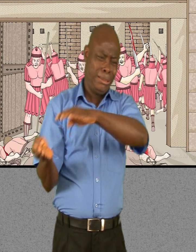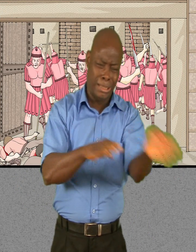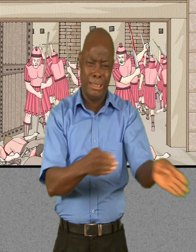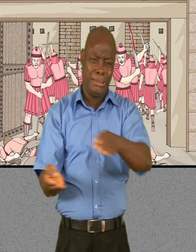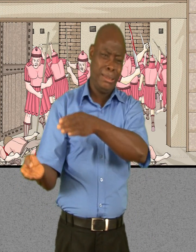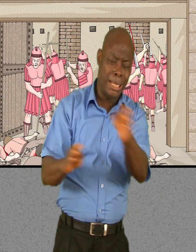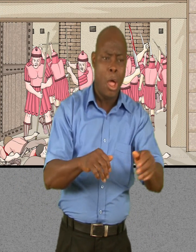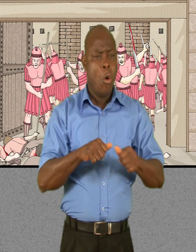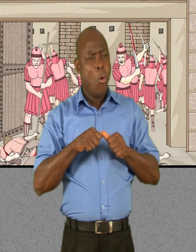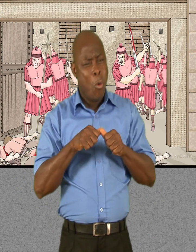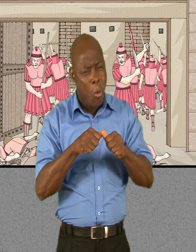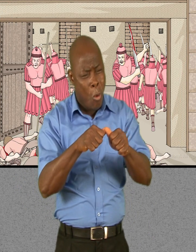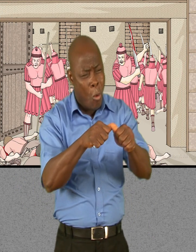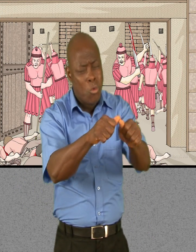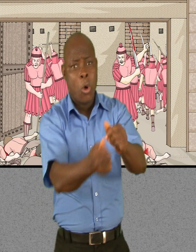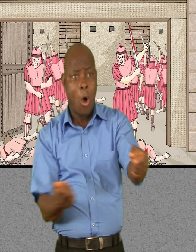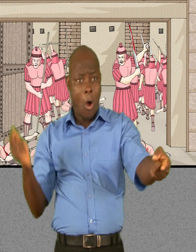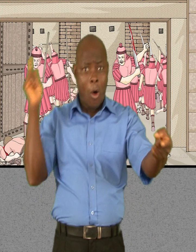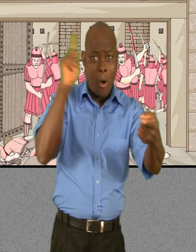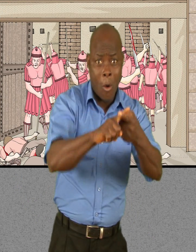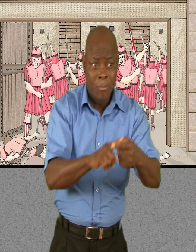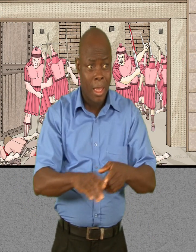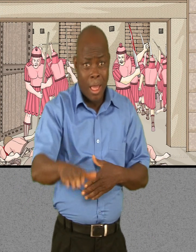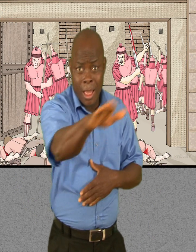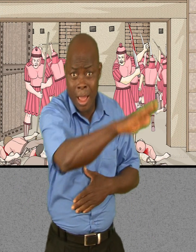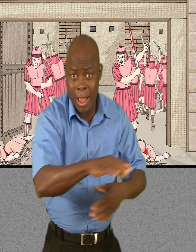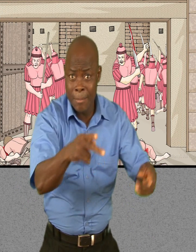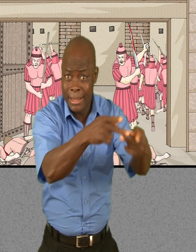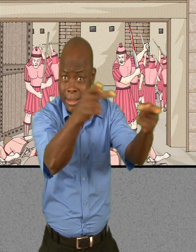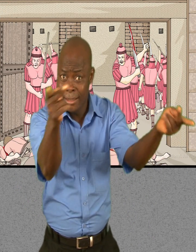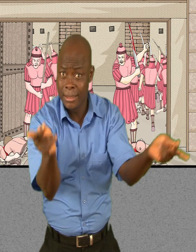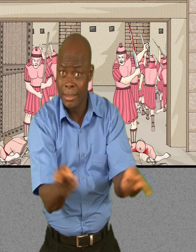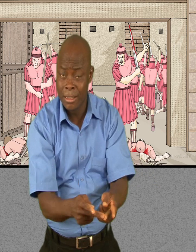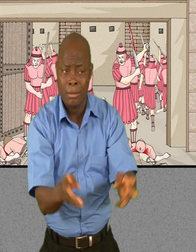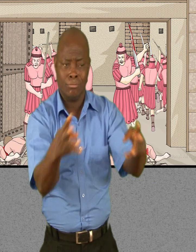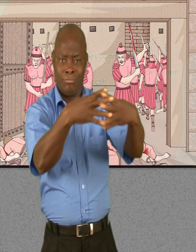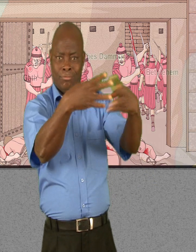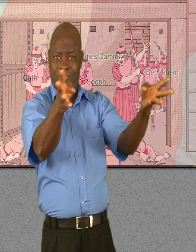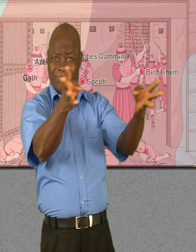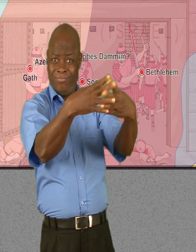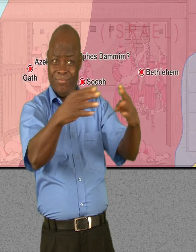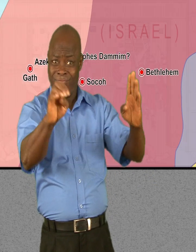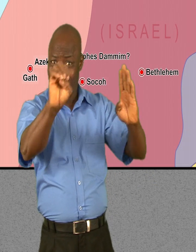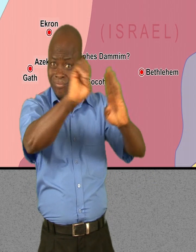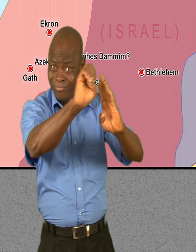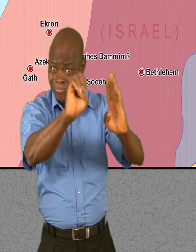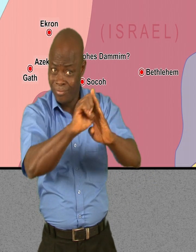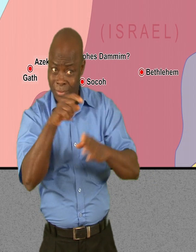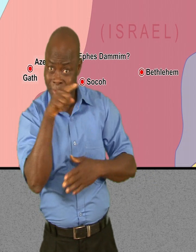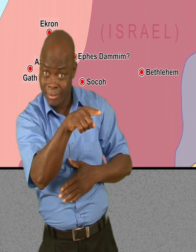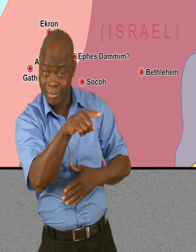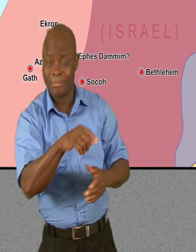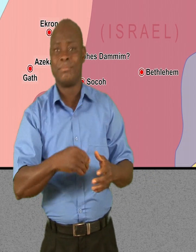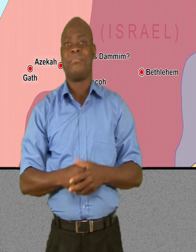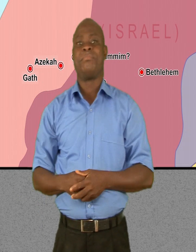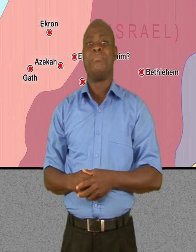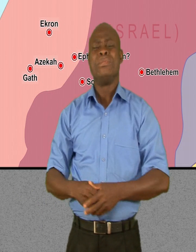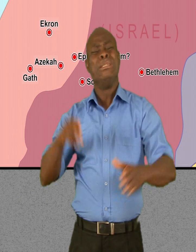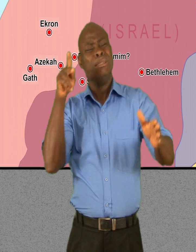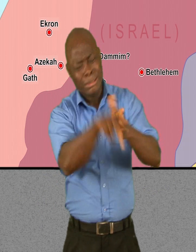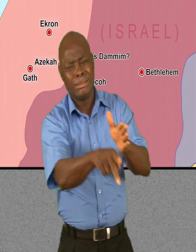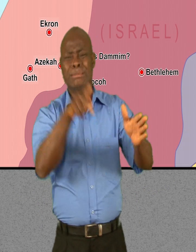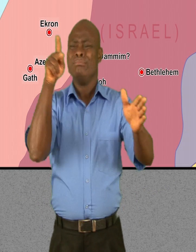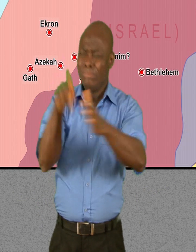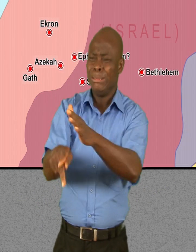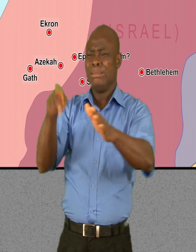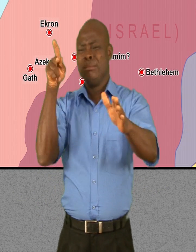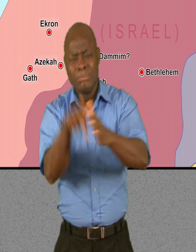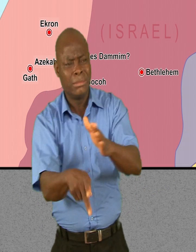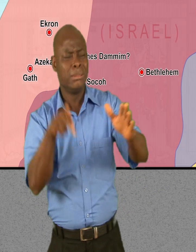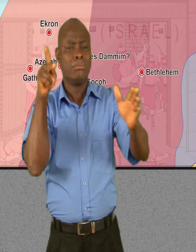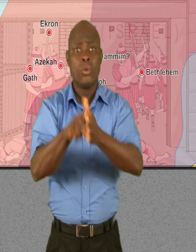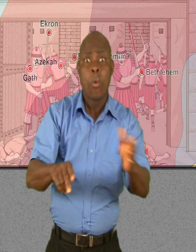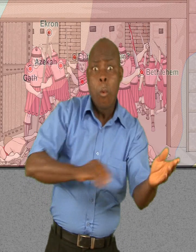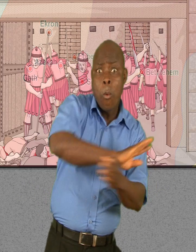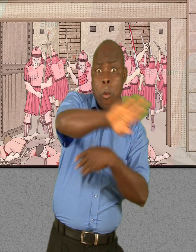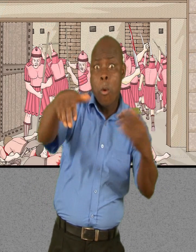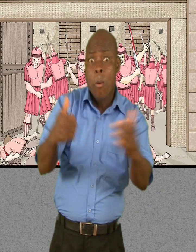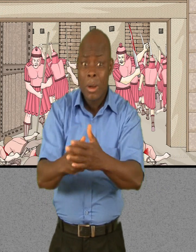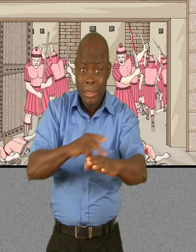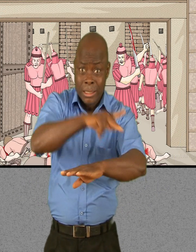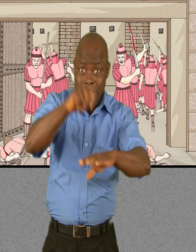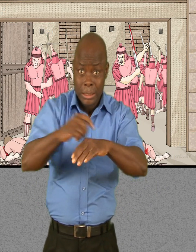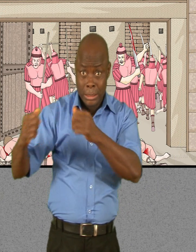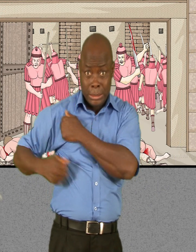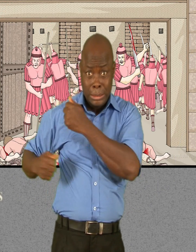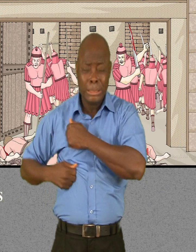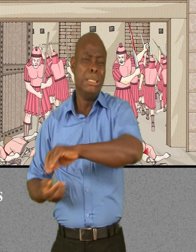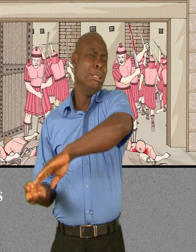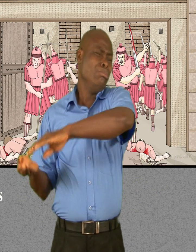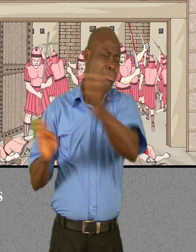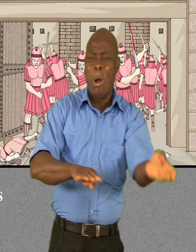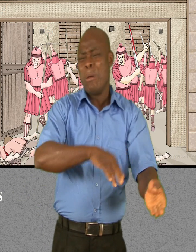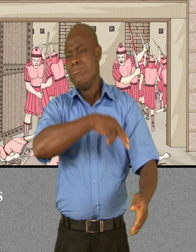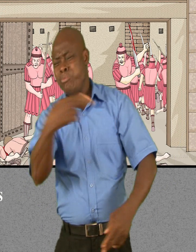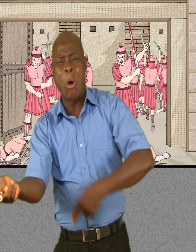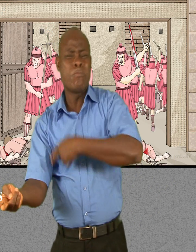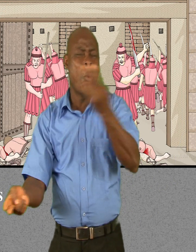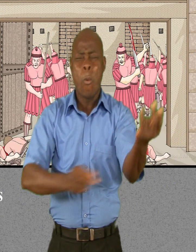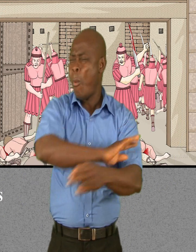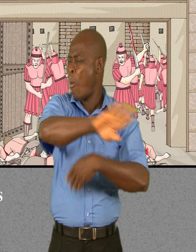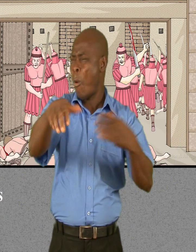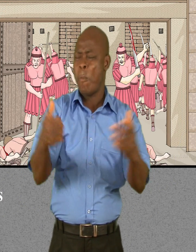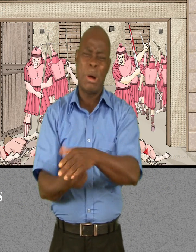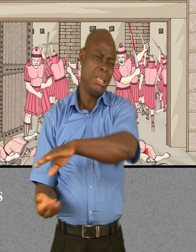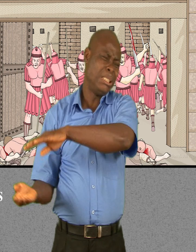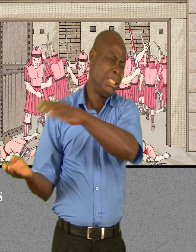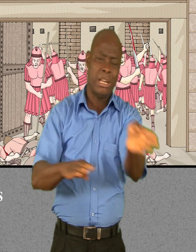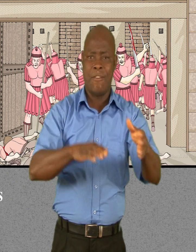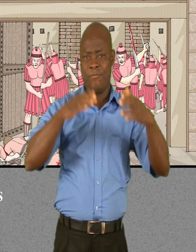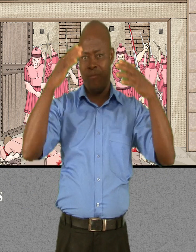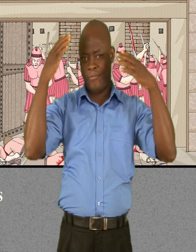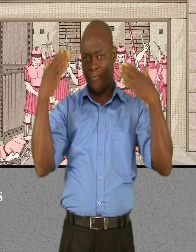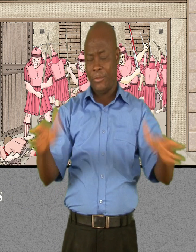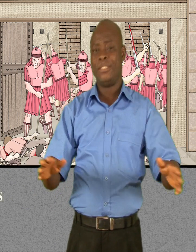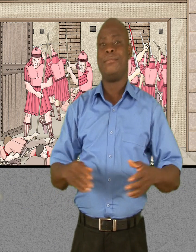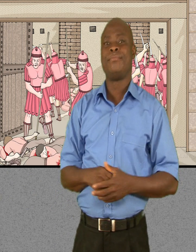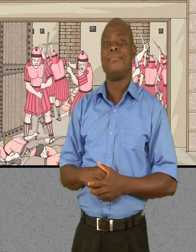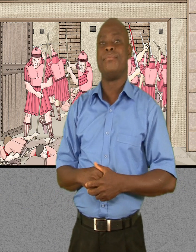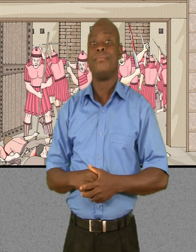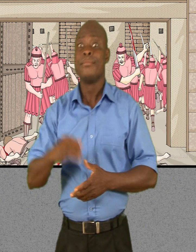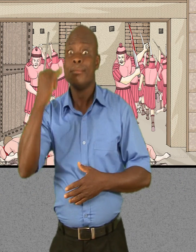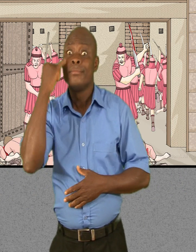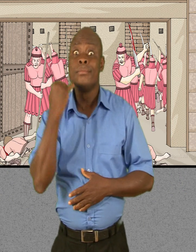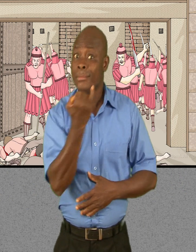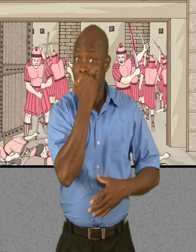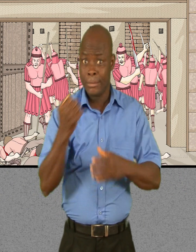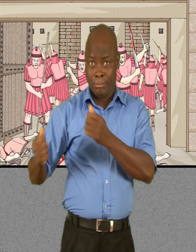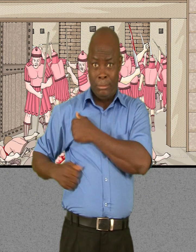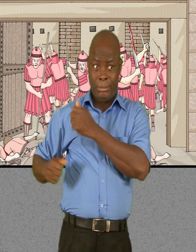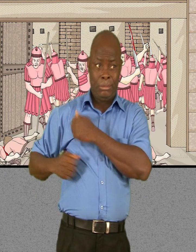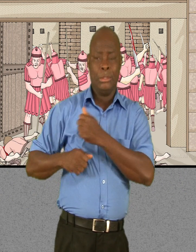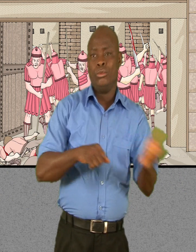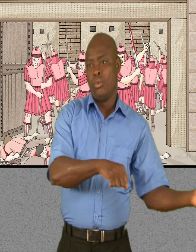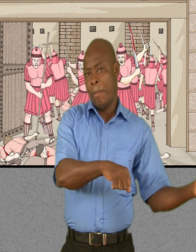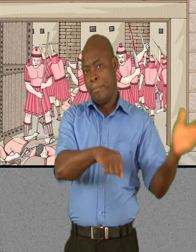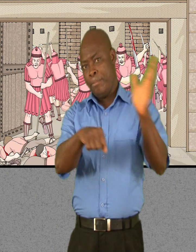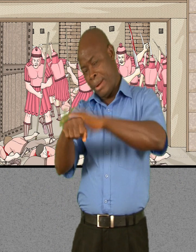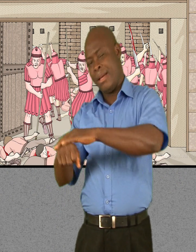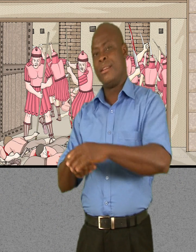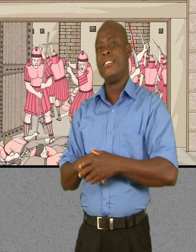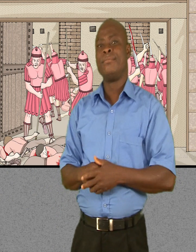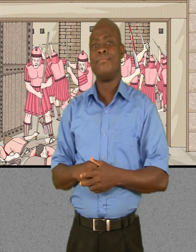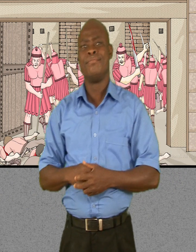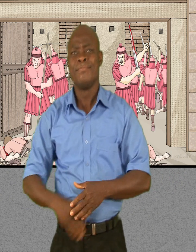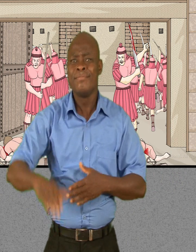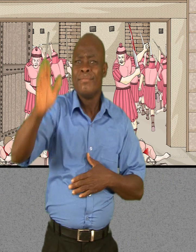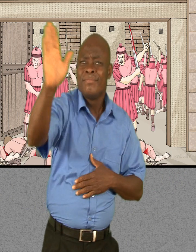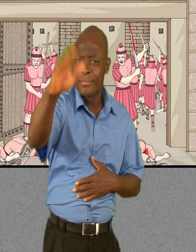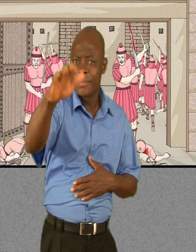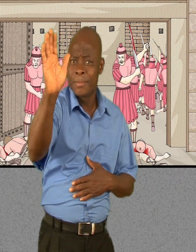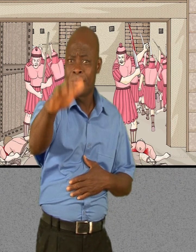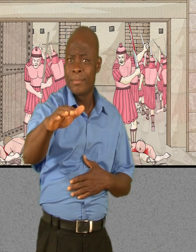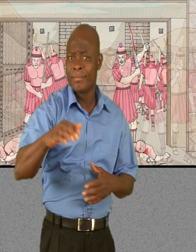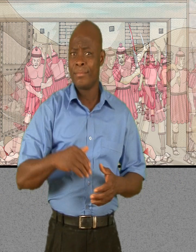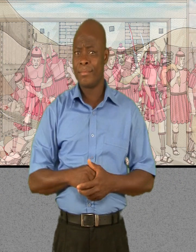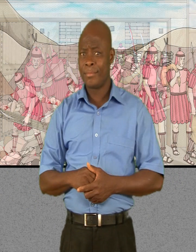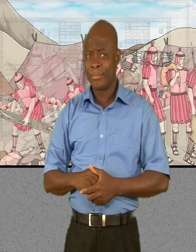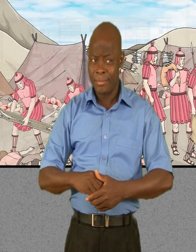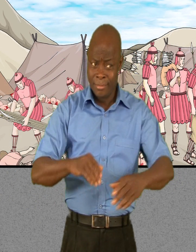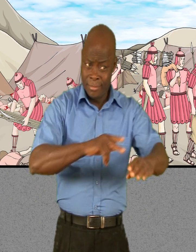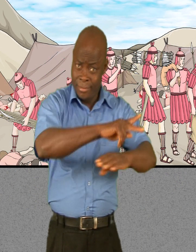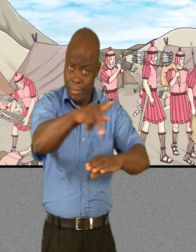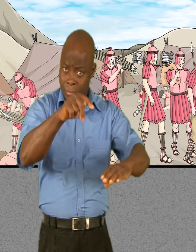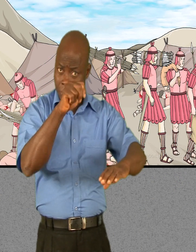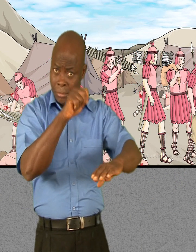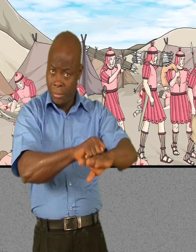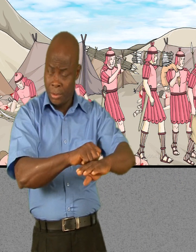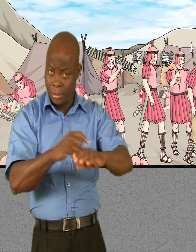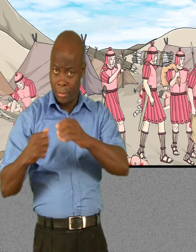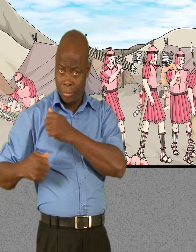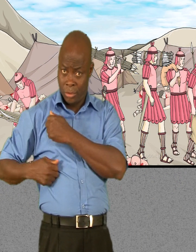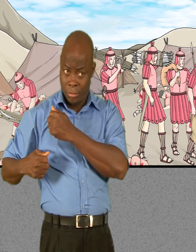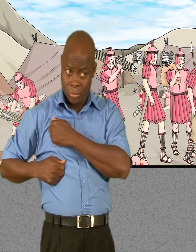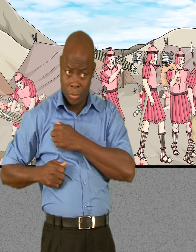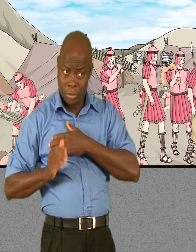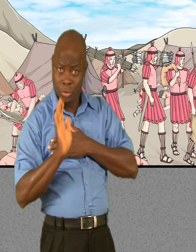And the bodies of the Philistines were strewn along the Shaaraim road to Gath and Ekron.